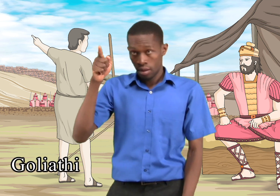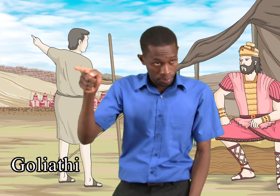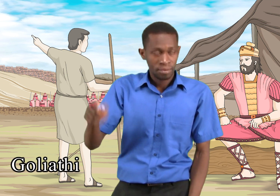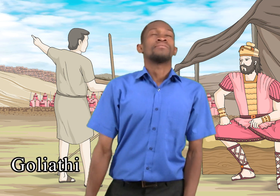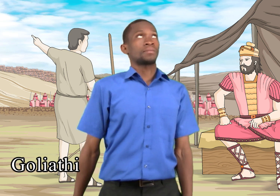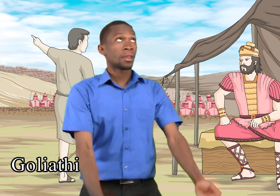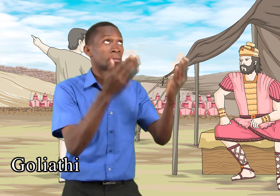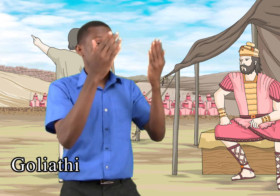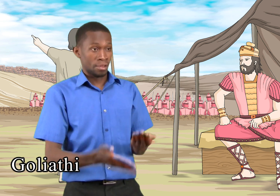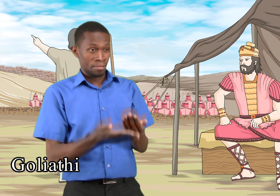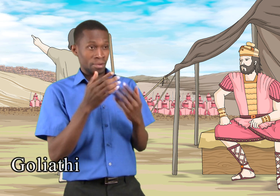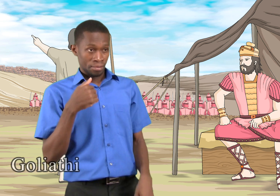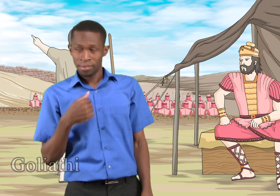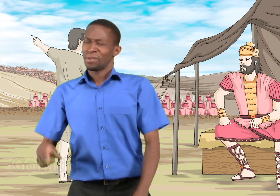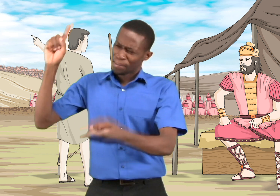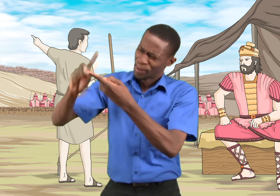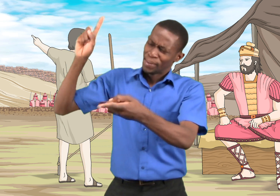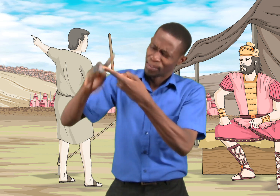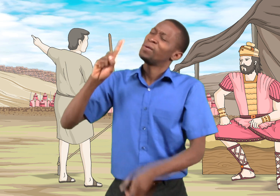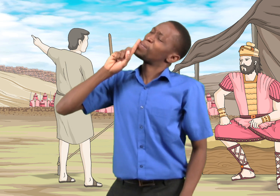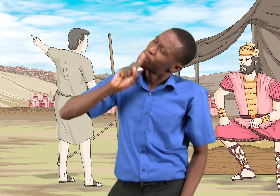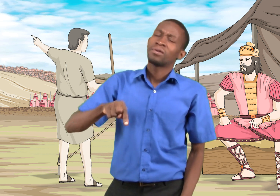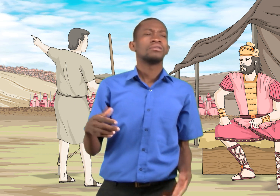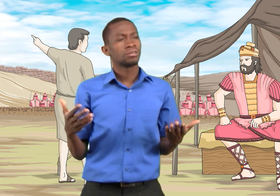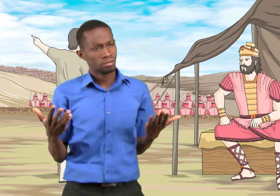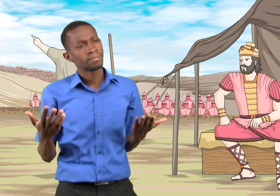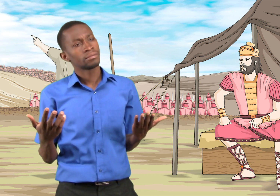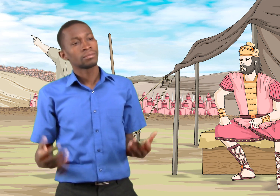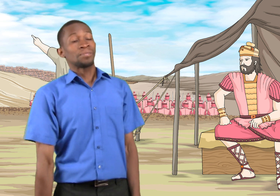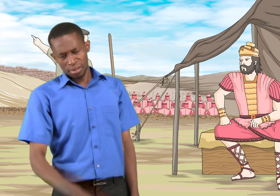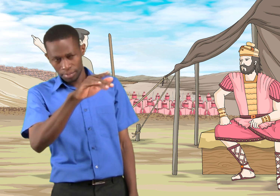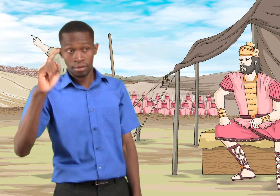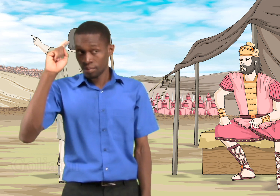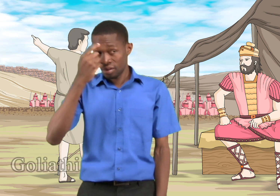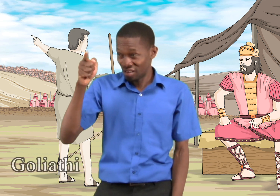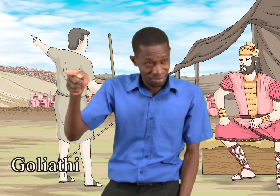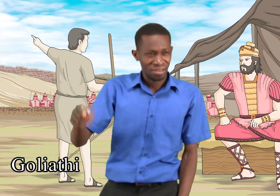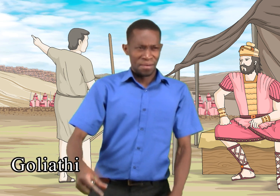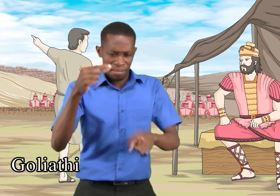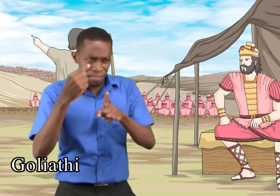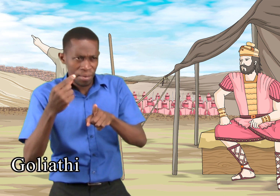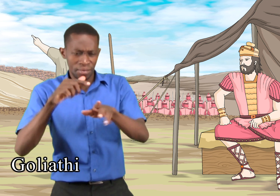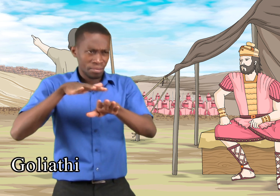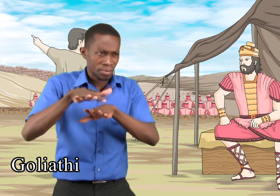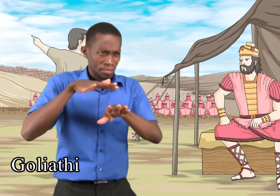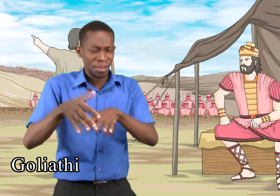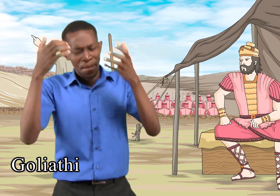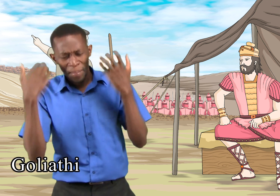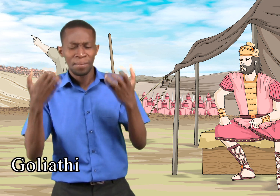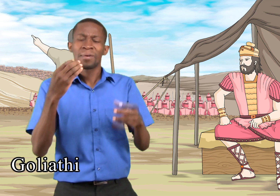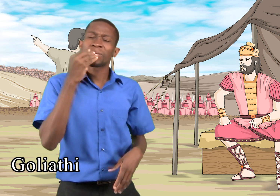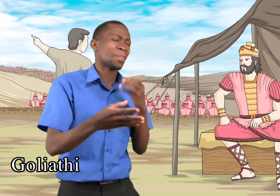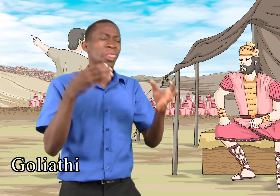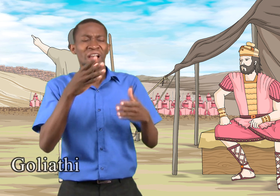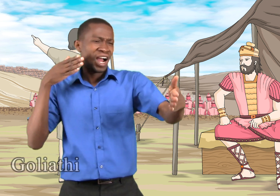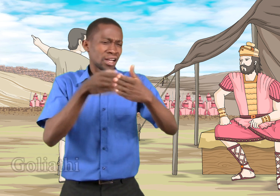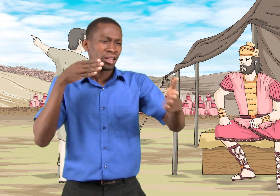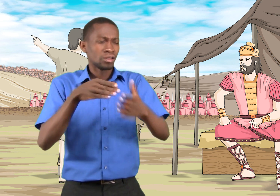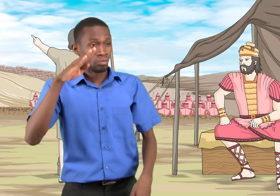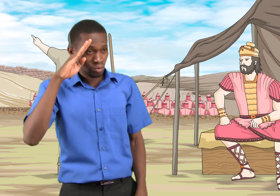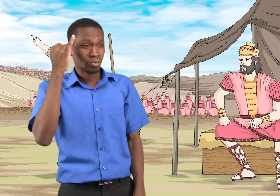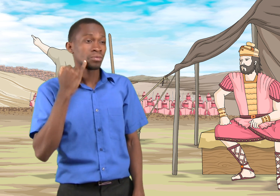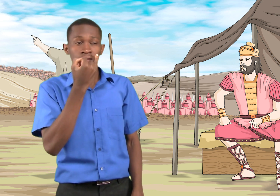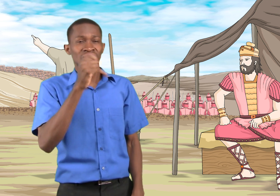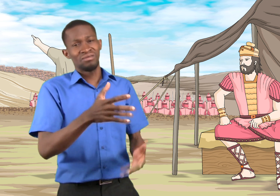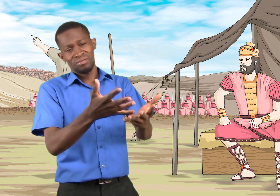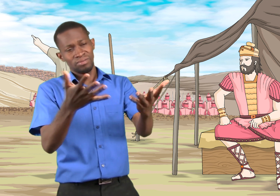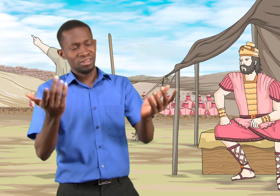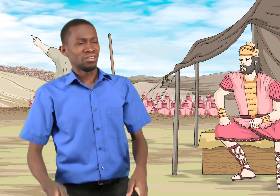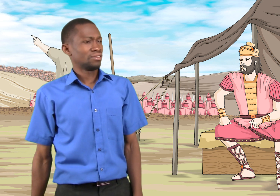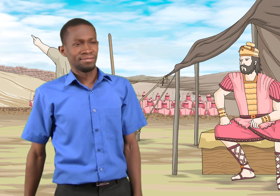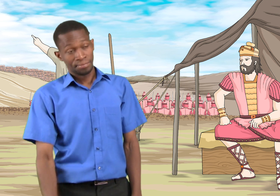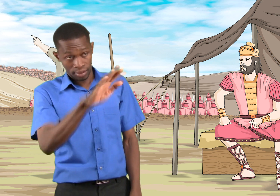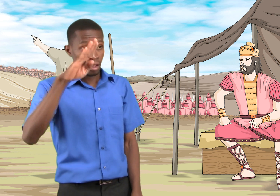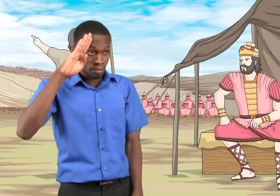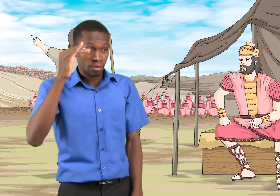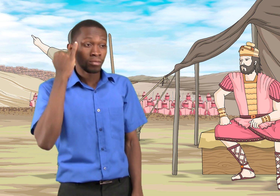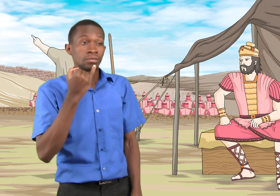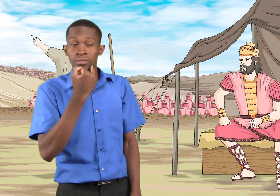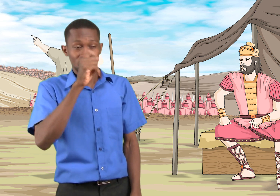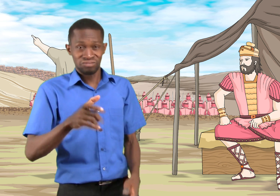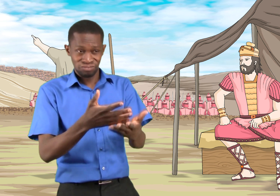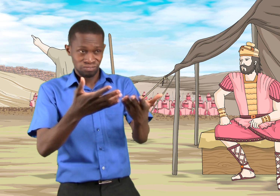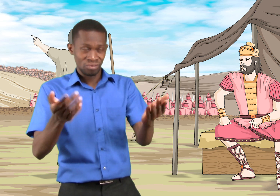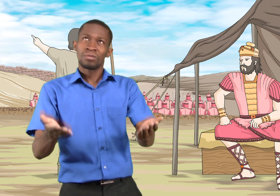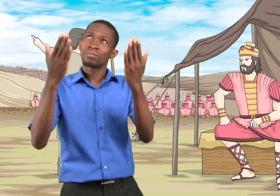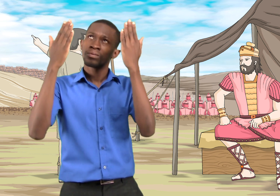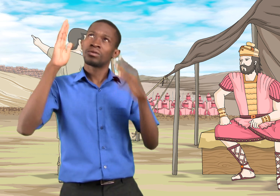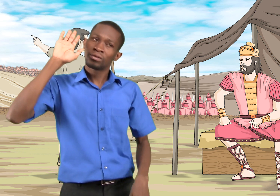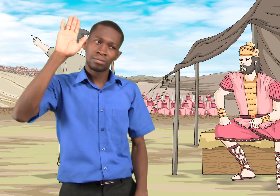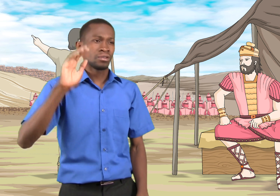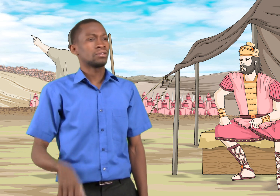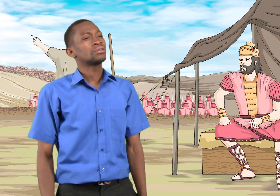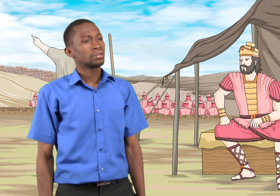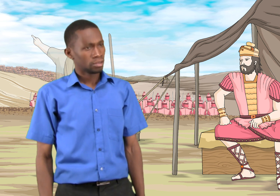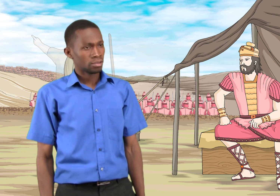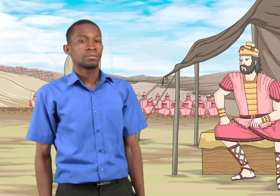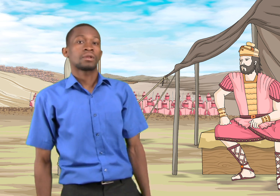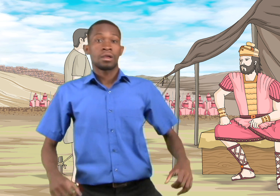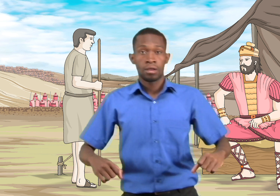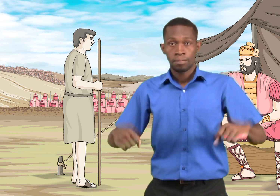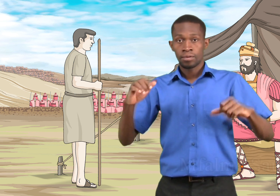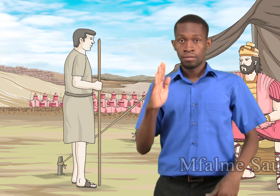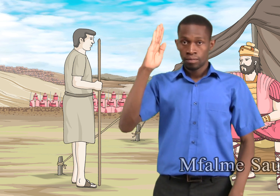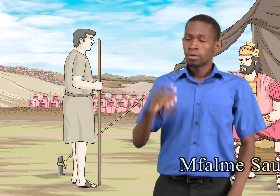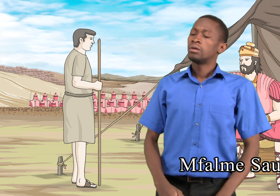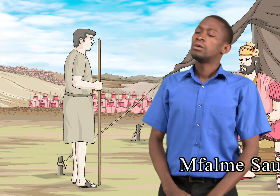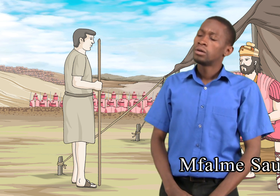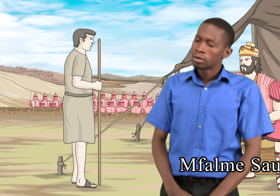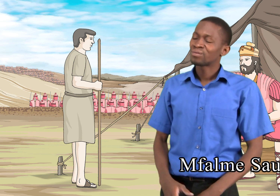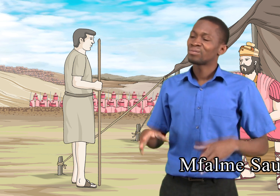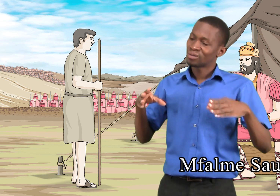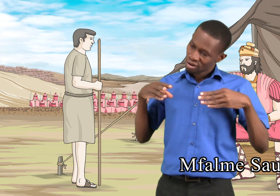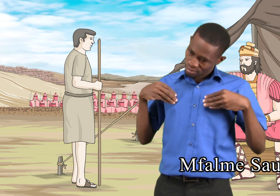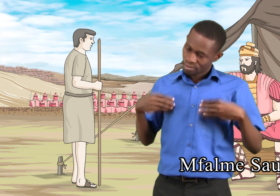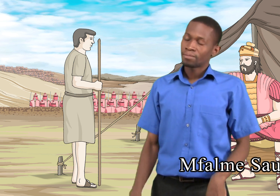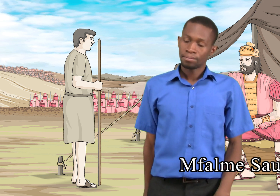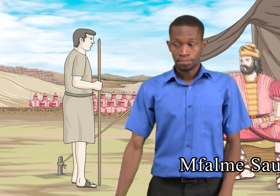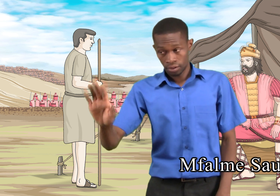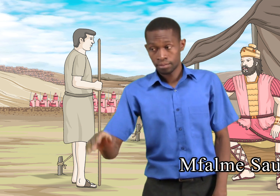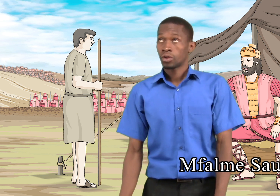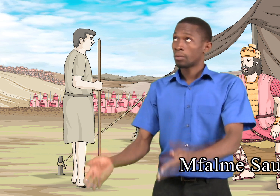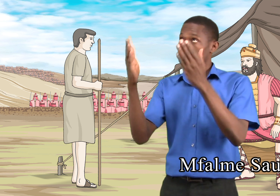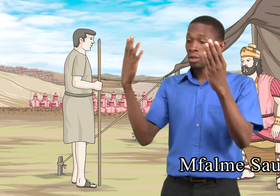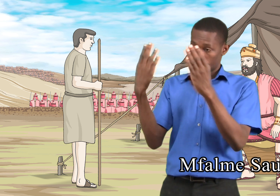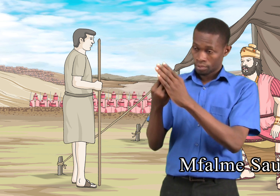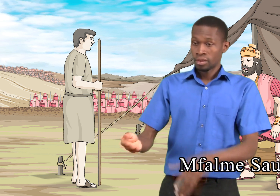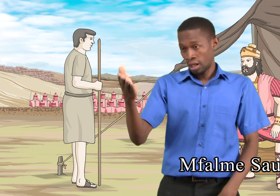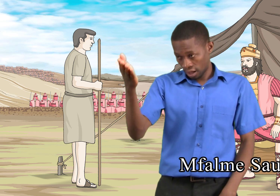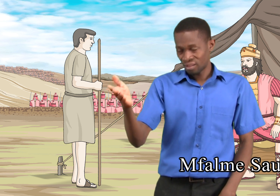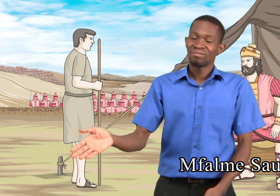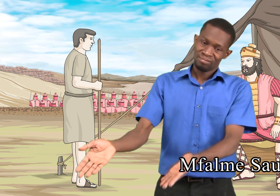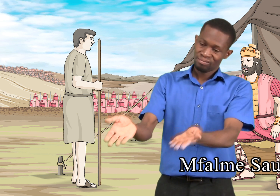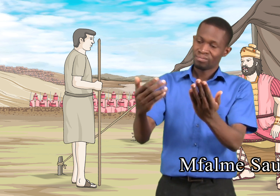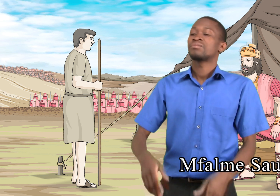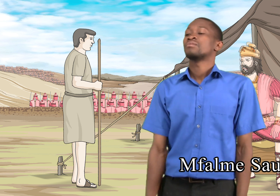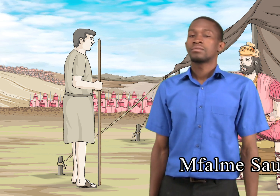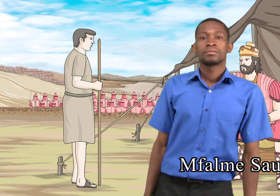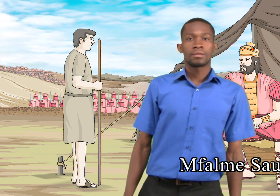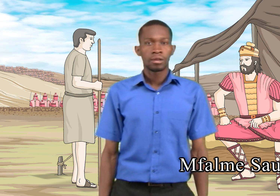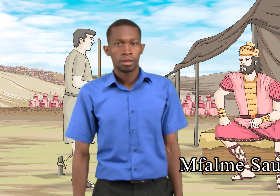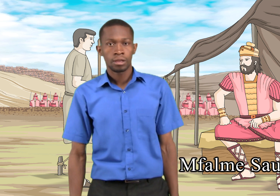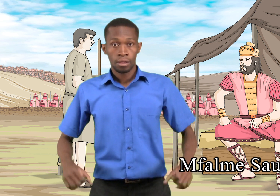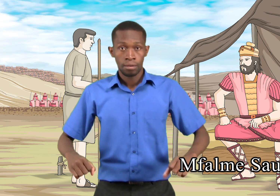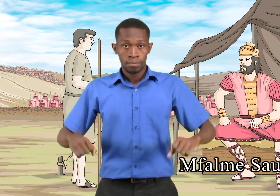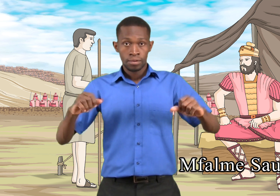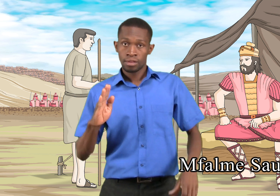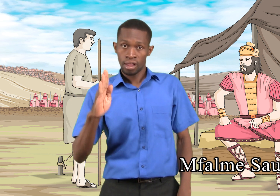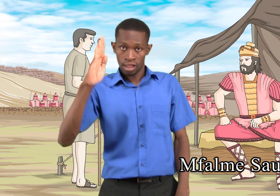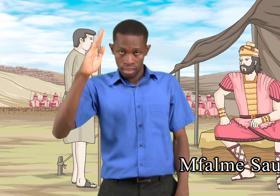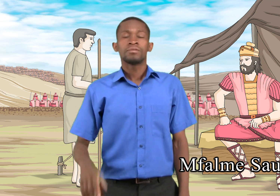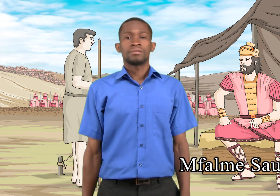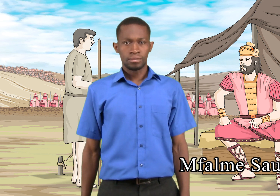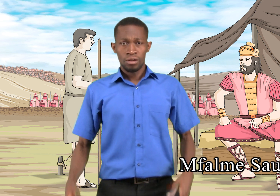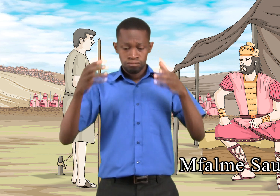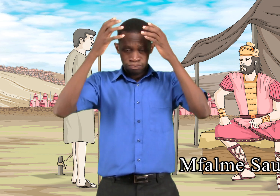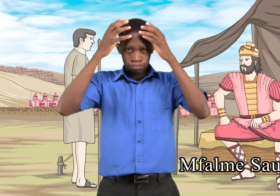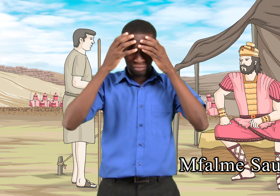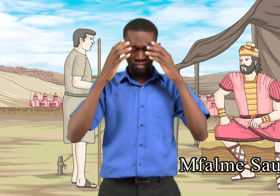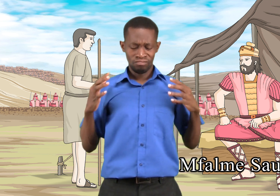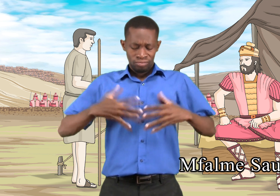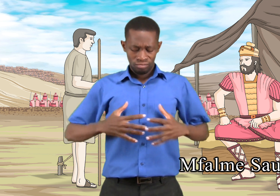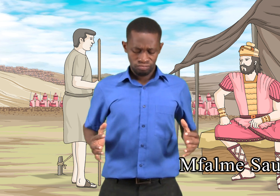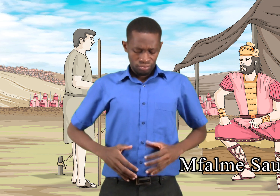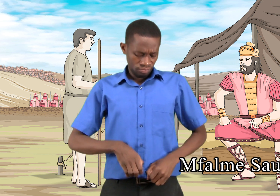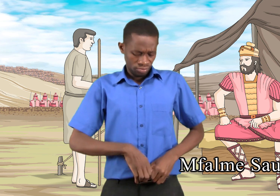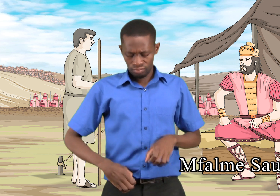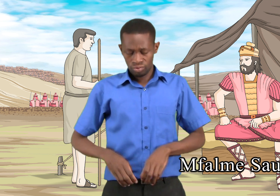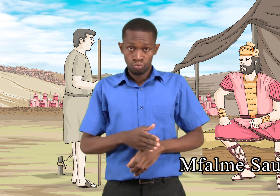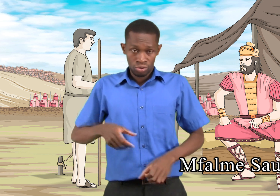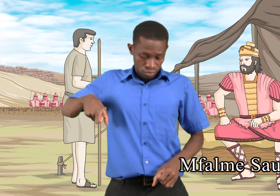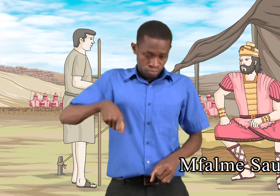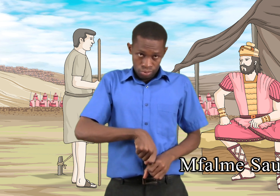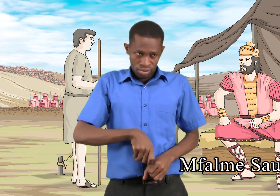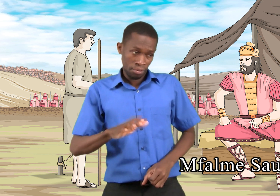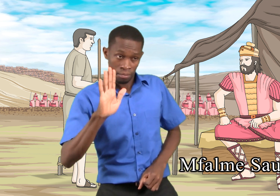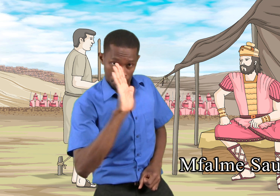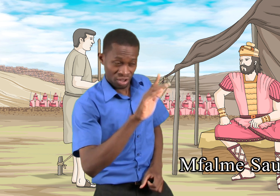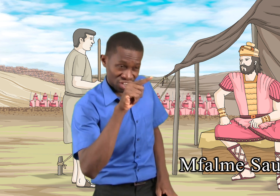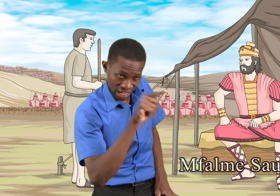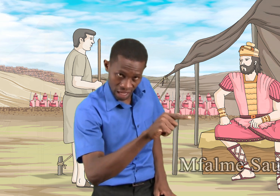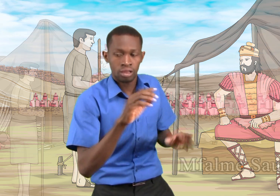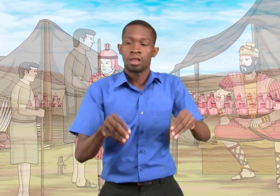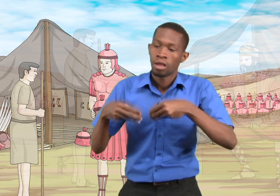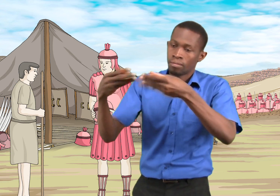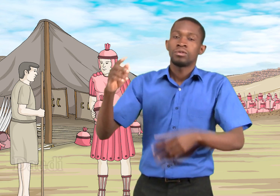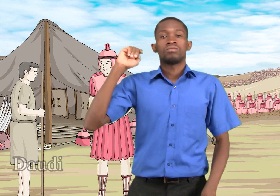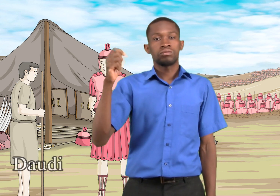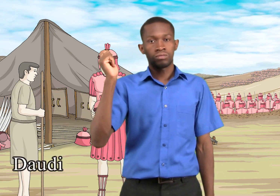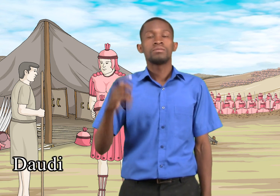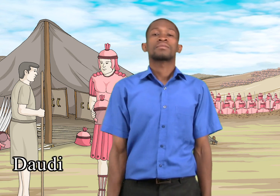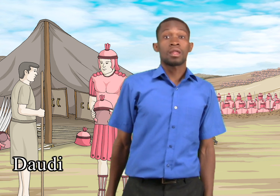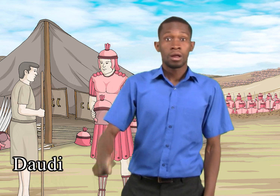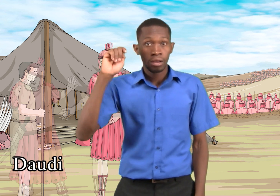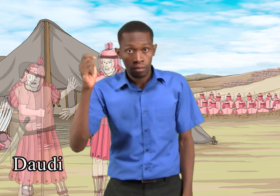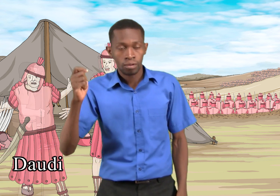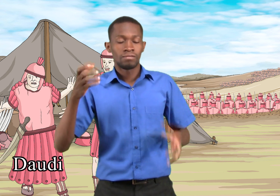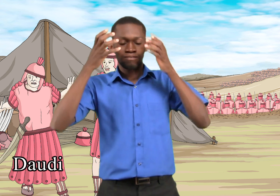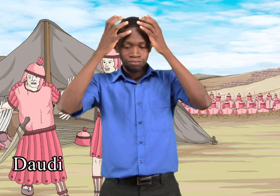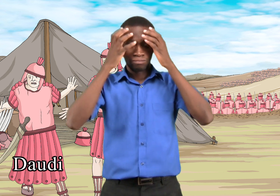David added, “The LORD, who delivered me from the claws of the lion and the bear, will deliver me from the hand of this Philistine.” “Go,” said Saul, “and may the LORD be with you.”